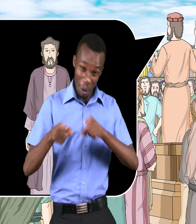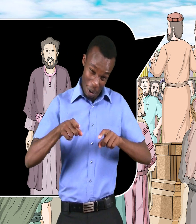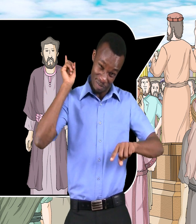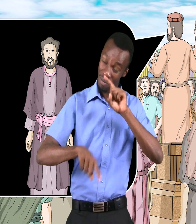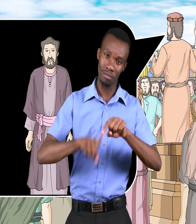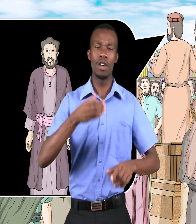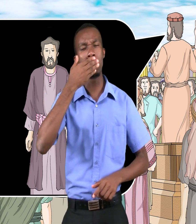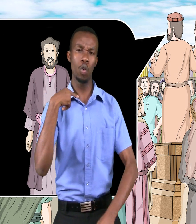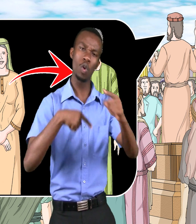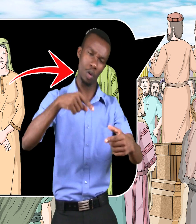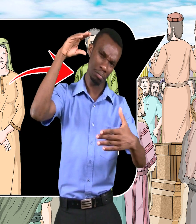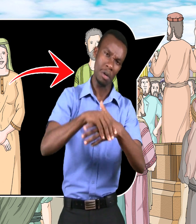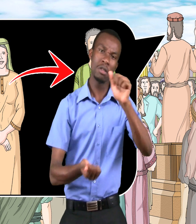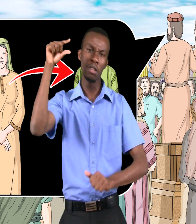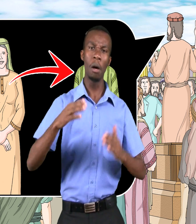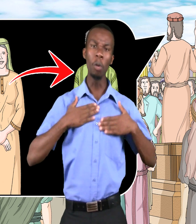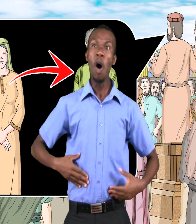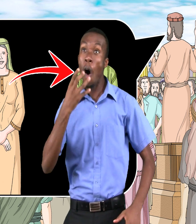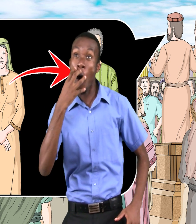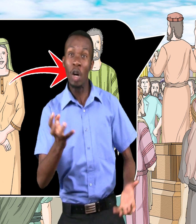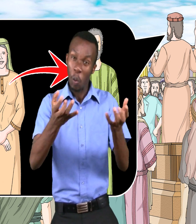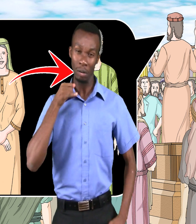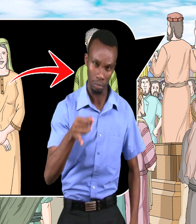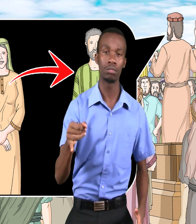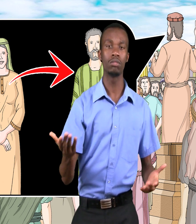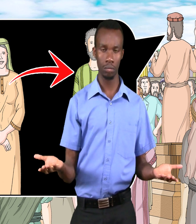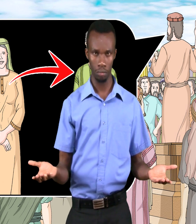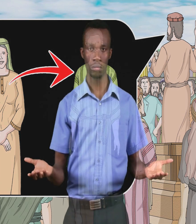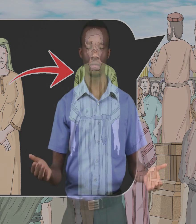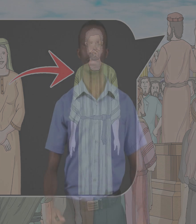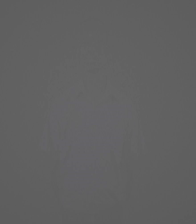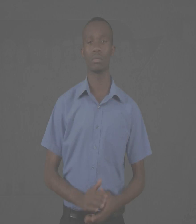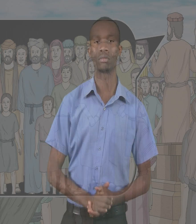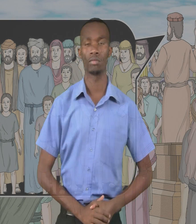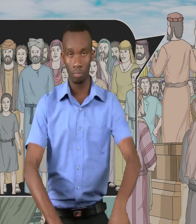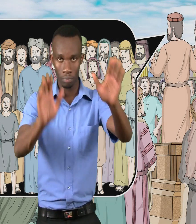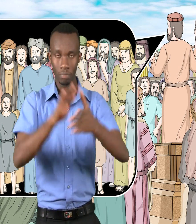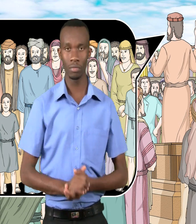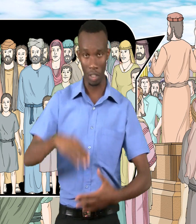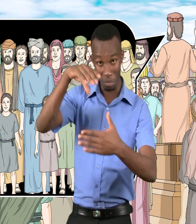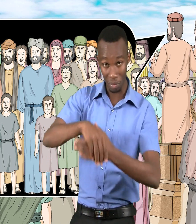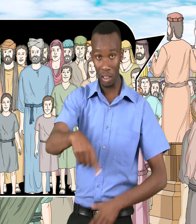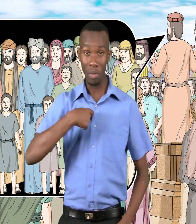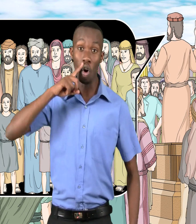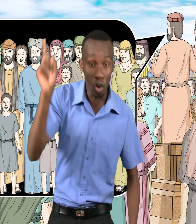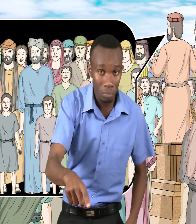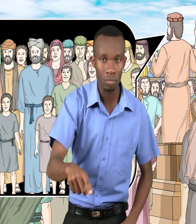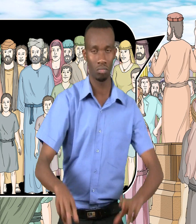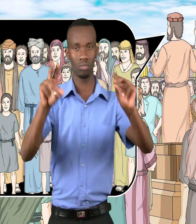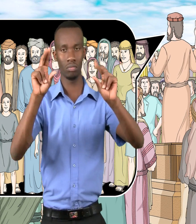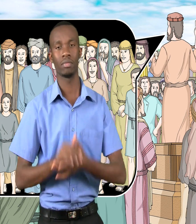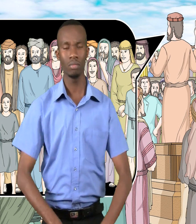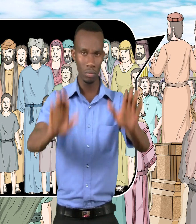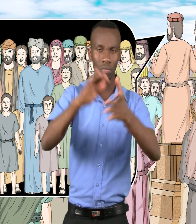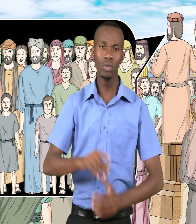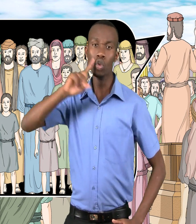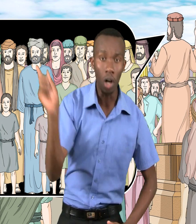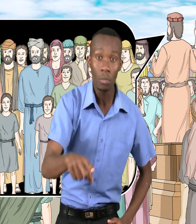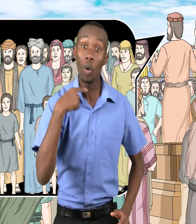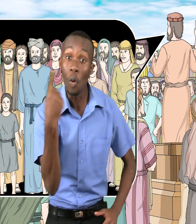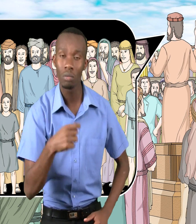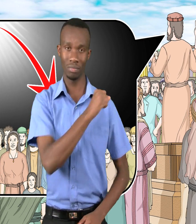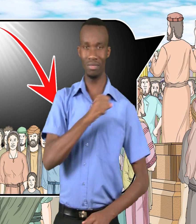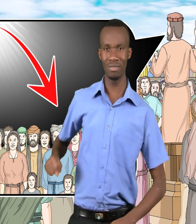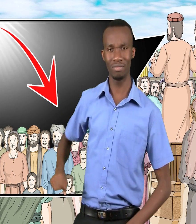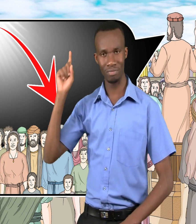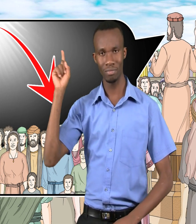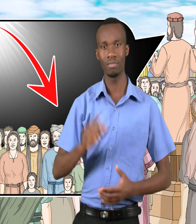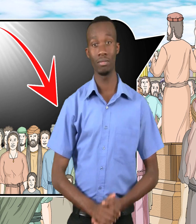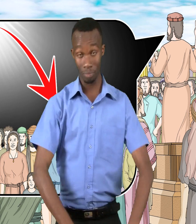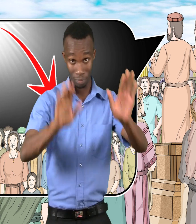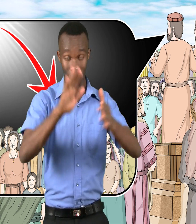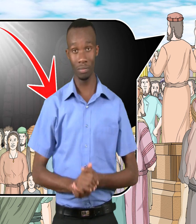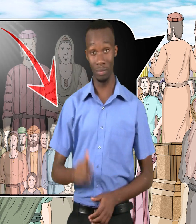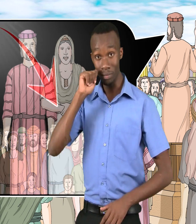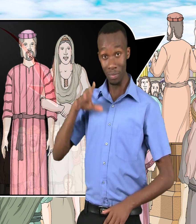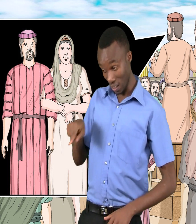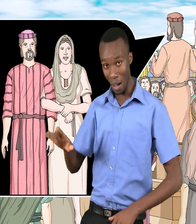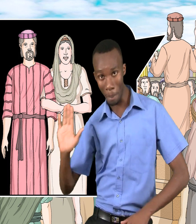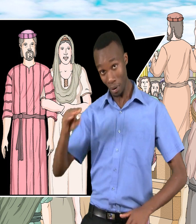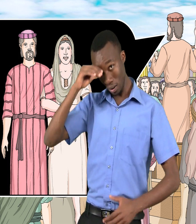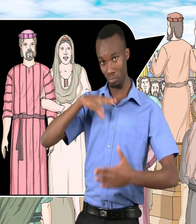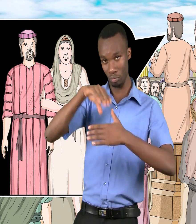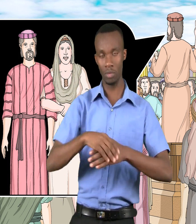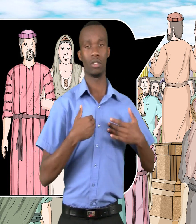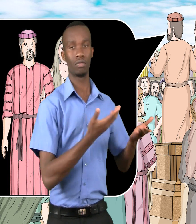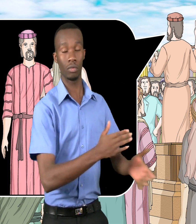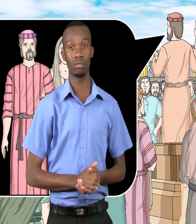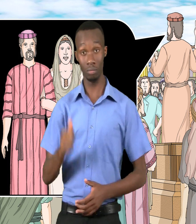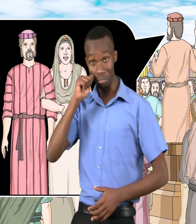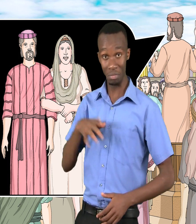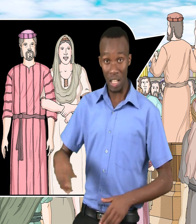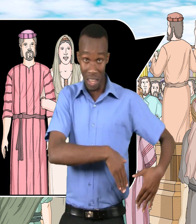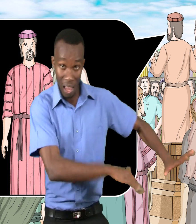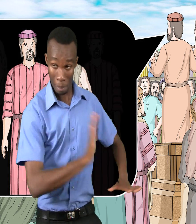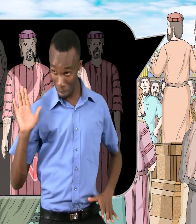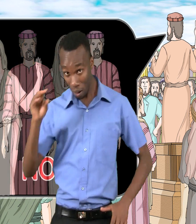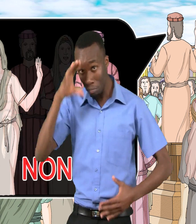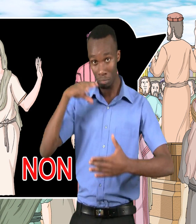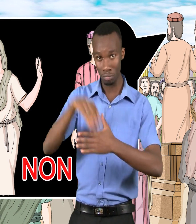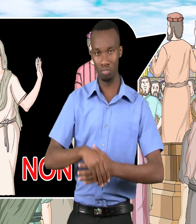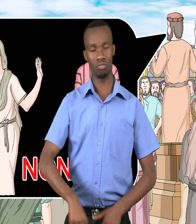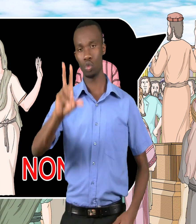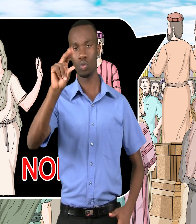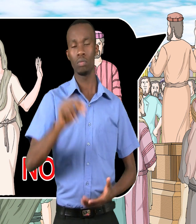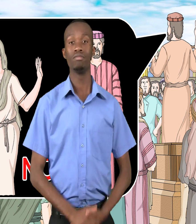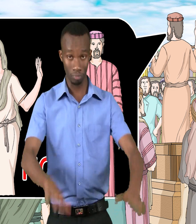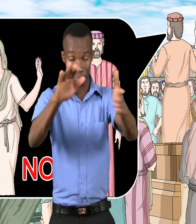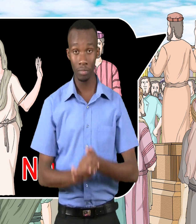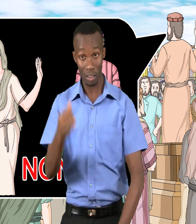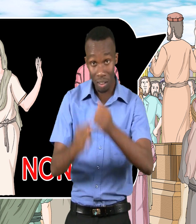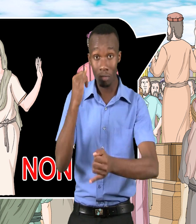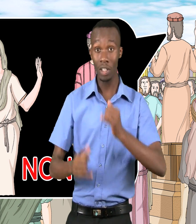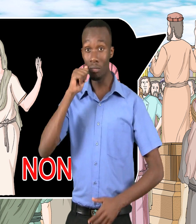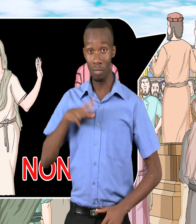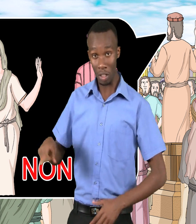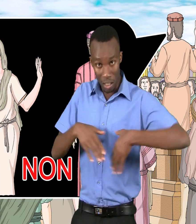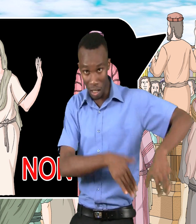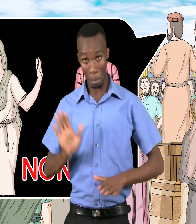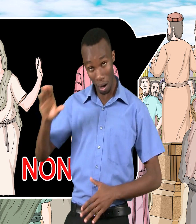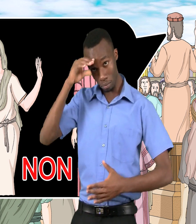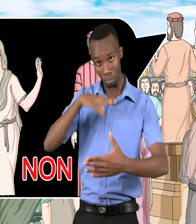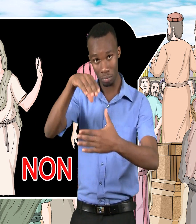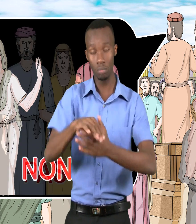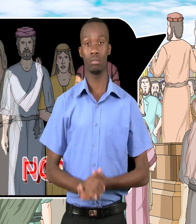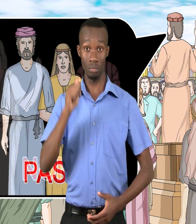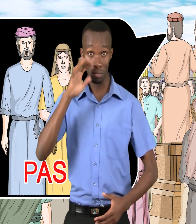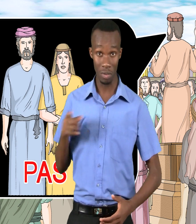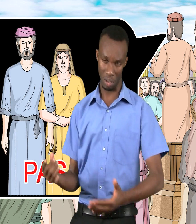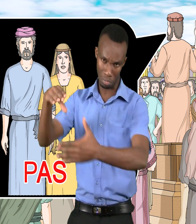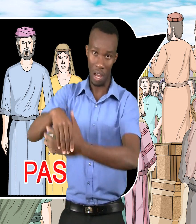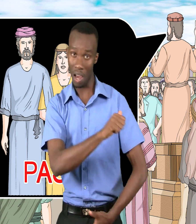But if they cannot control themselves, let them marry. For it is better to marry than to burn with passion.